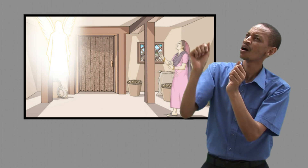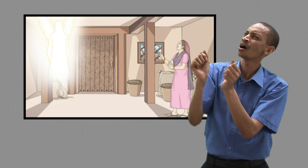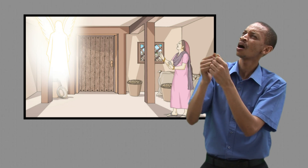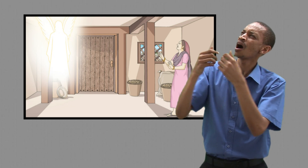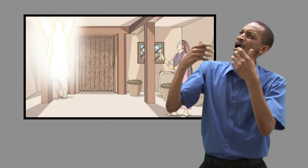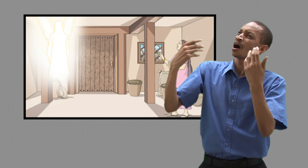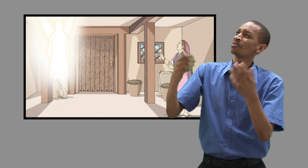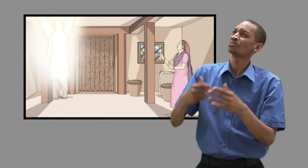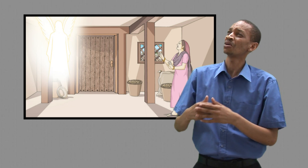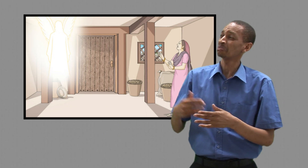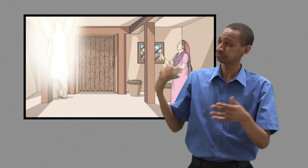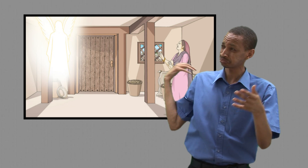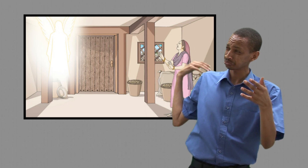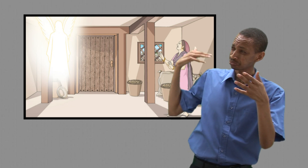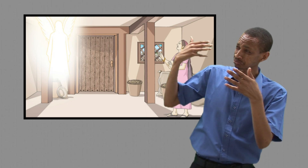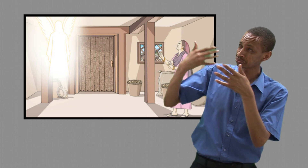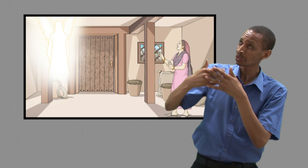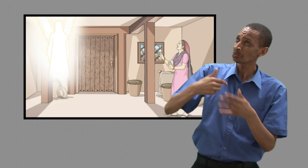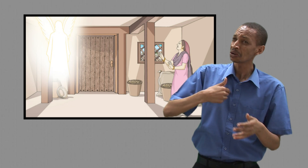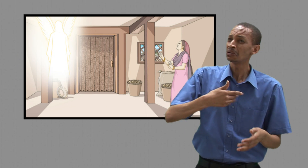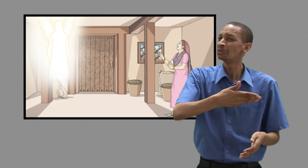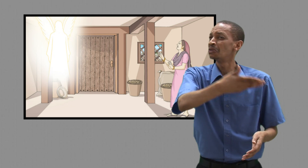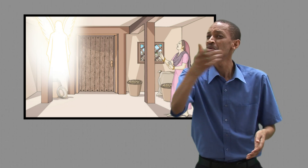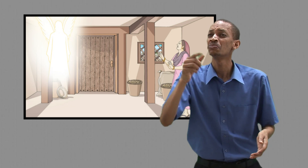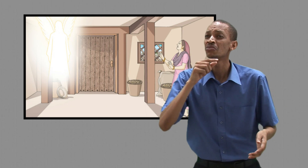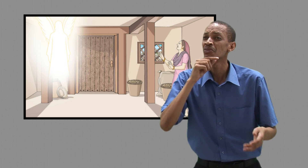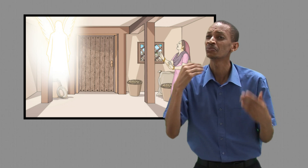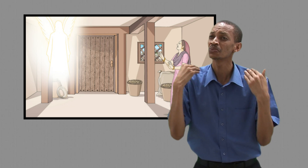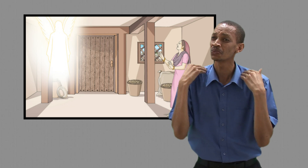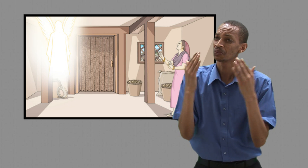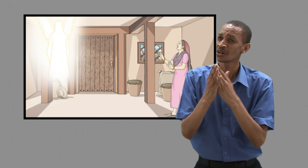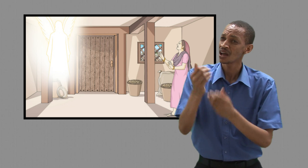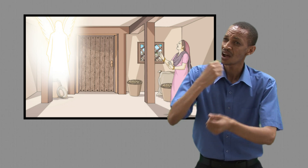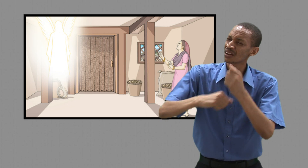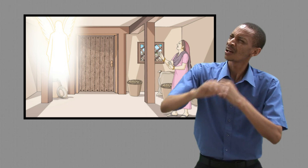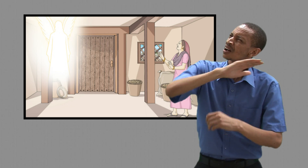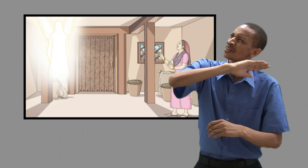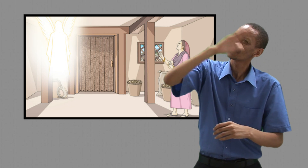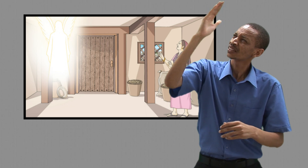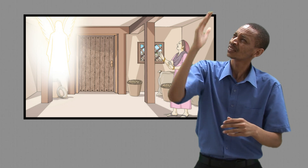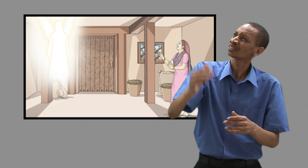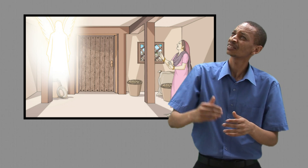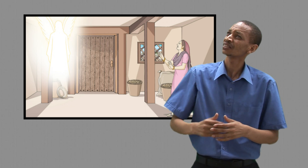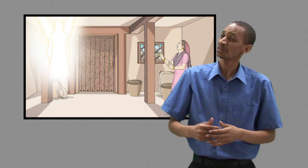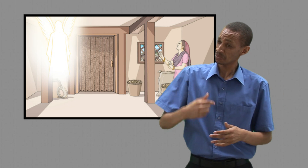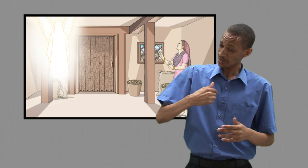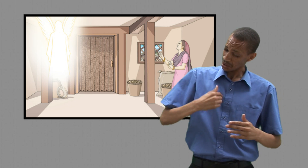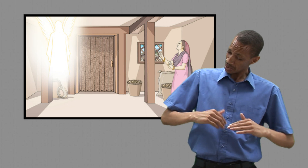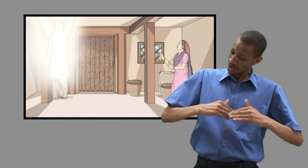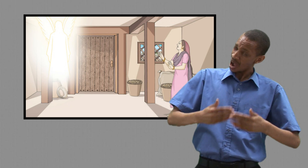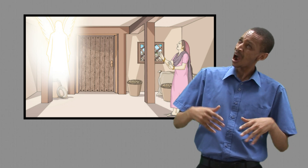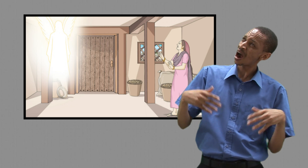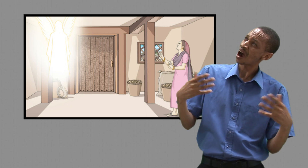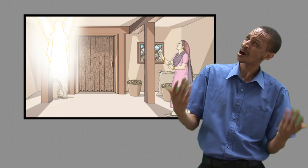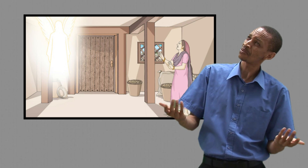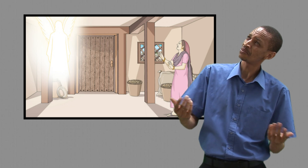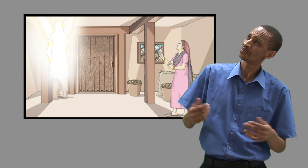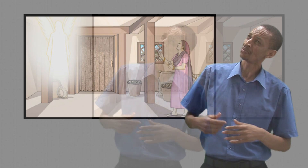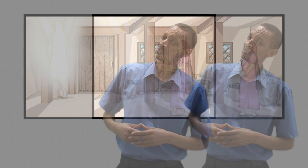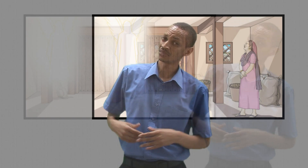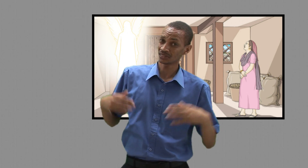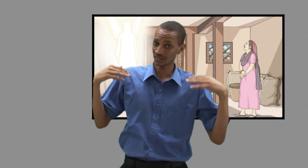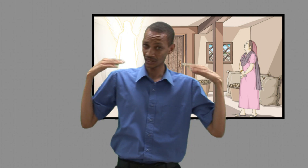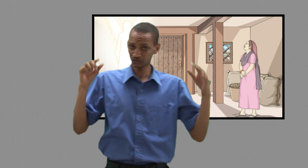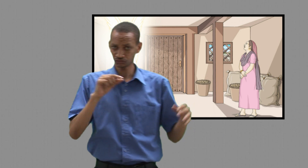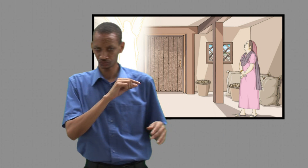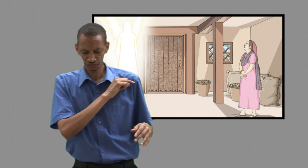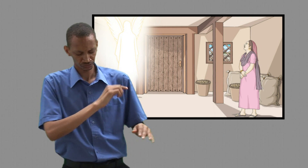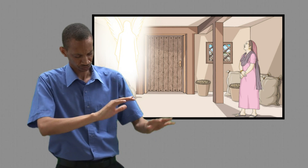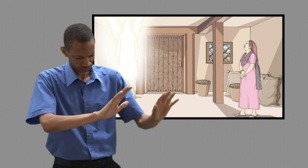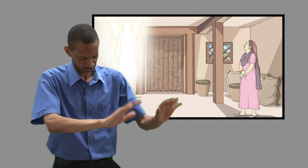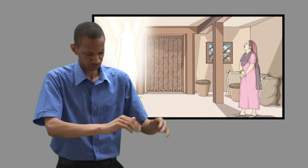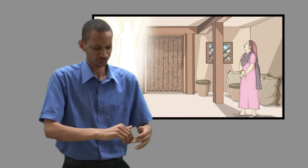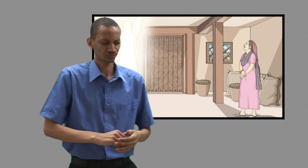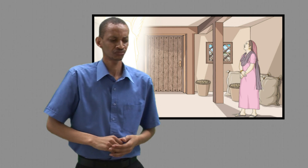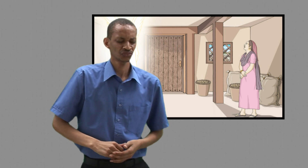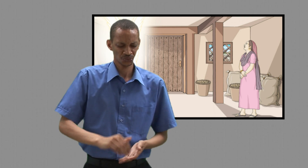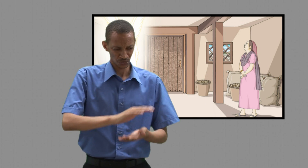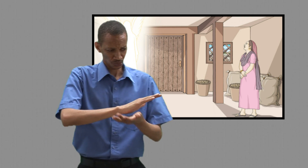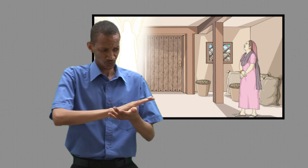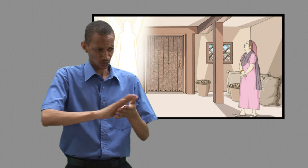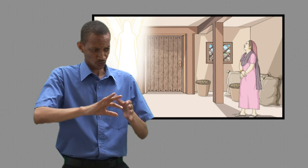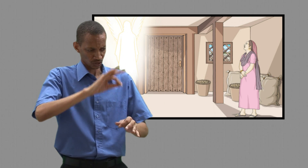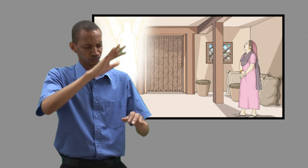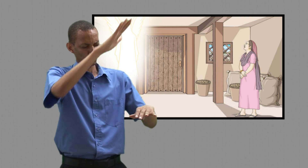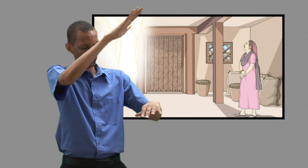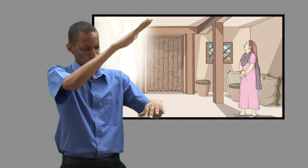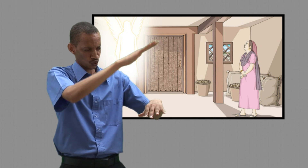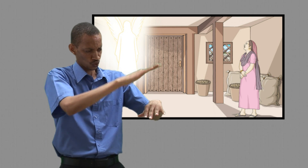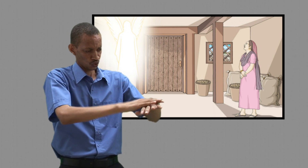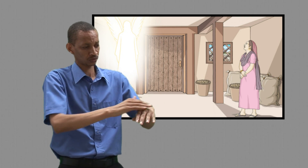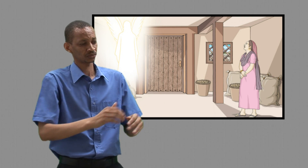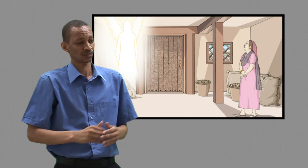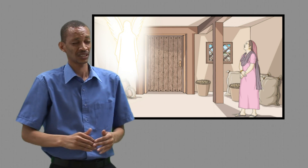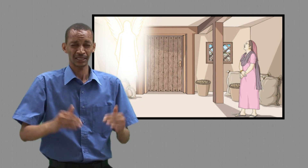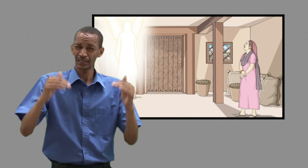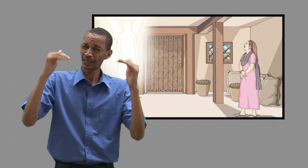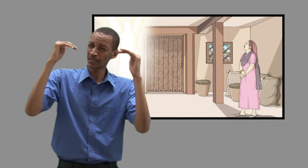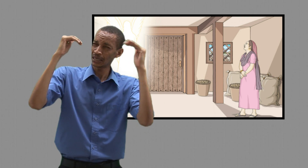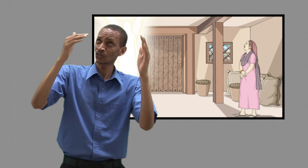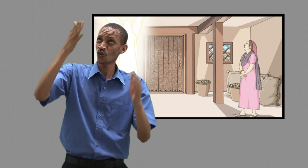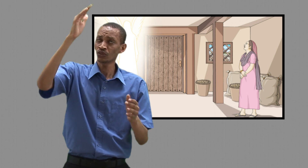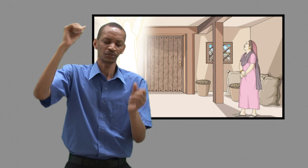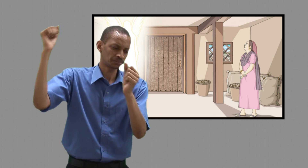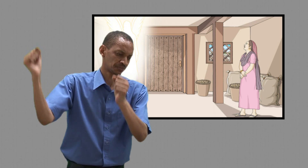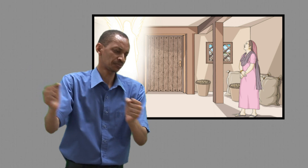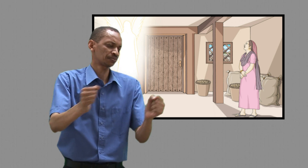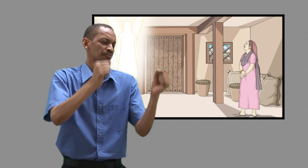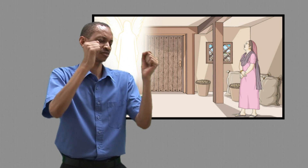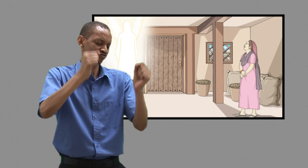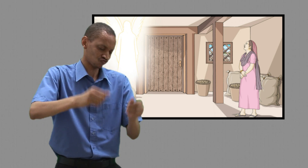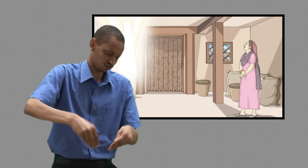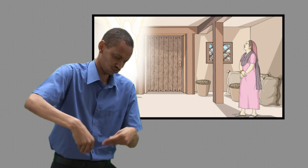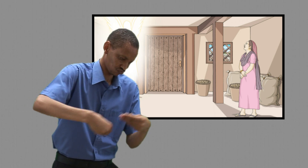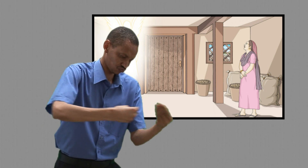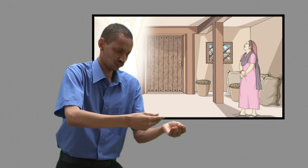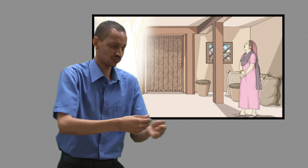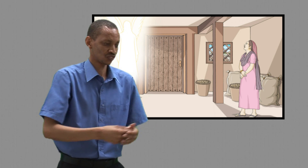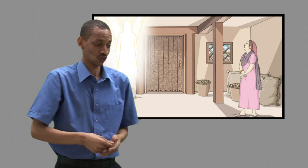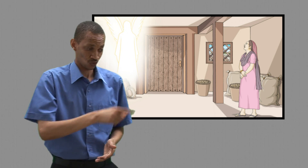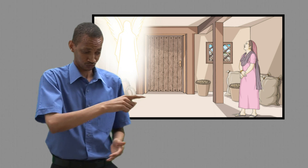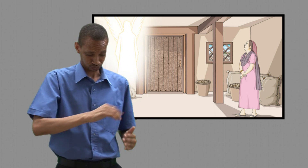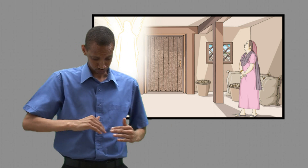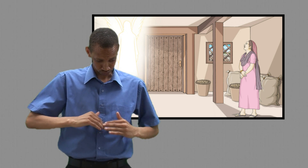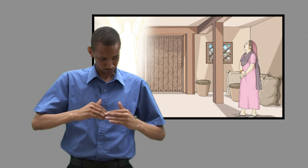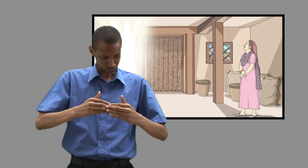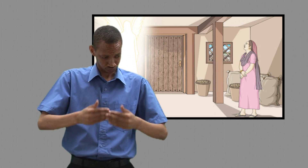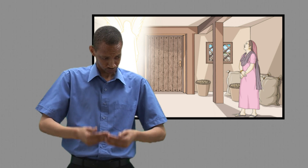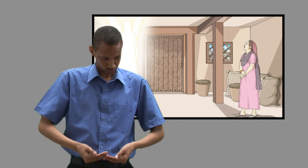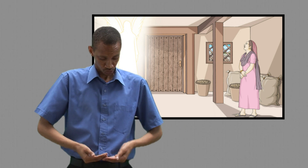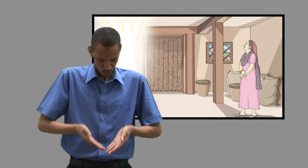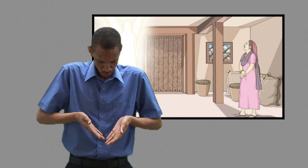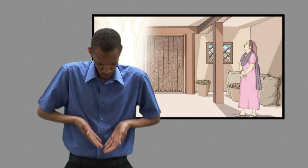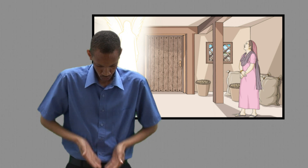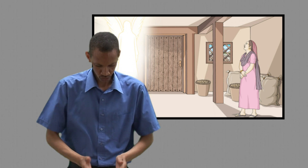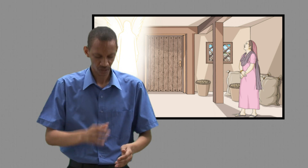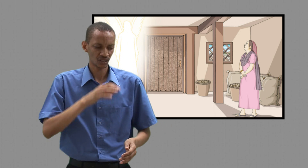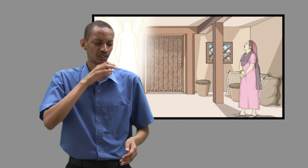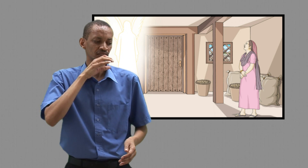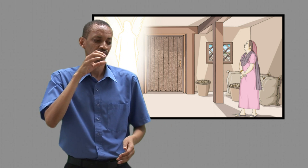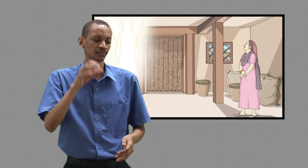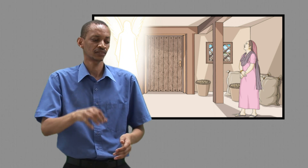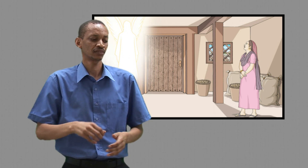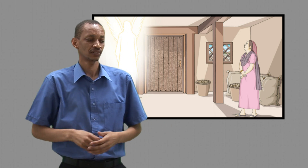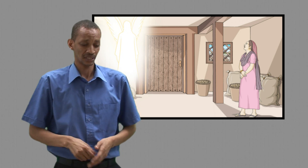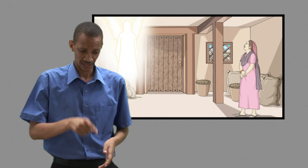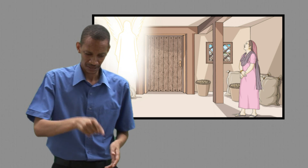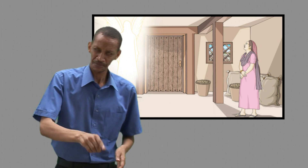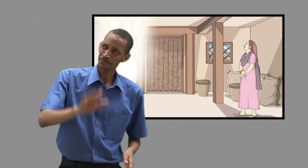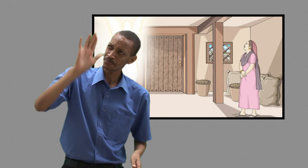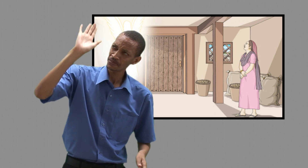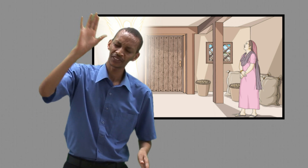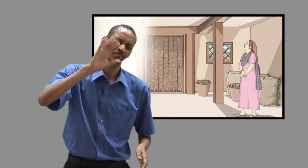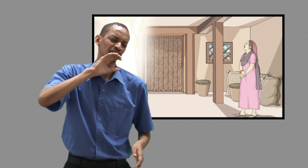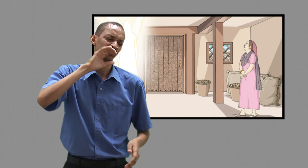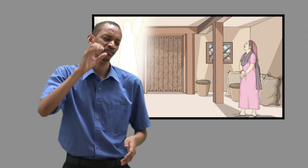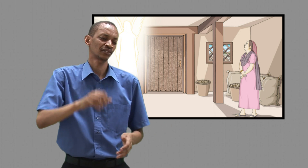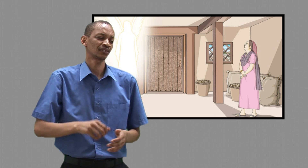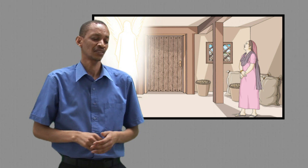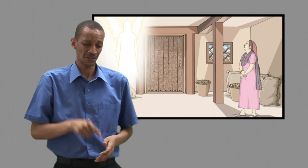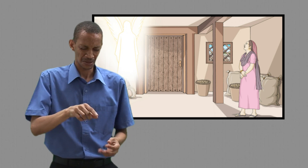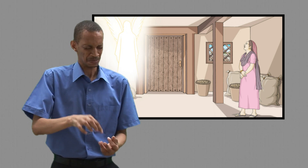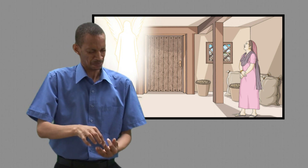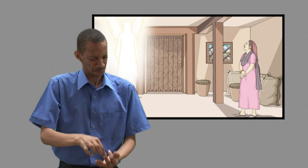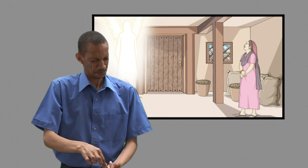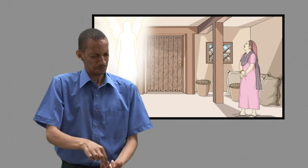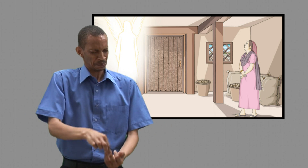The angel replied, “The Holy Spirit will come upon you, and the power of the Most High will overshadow you.